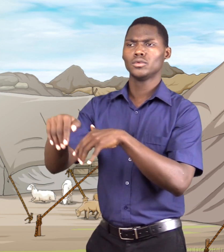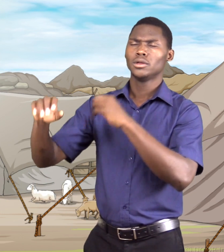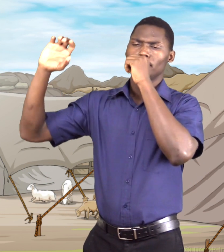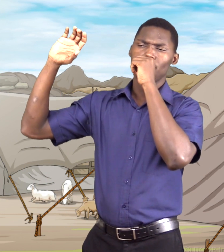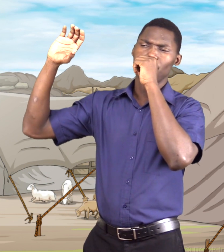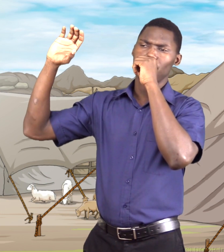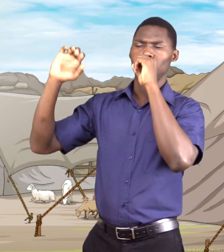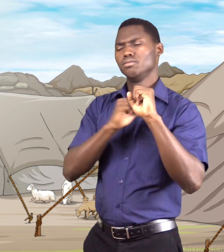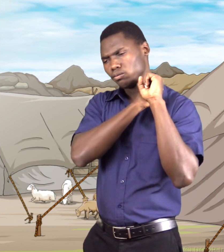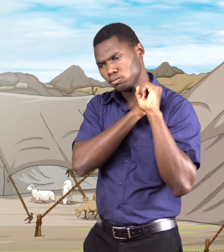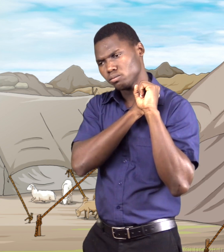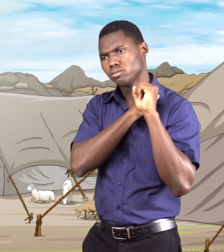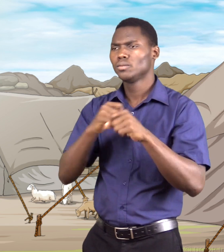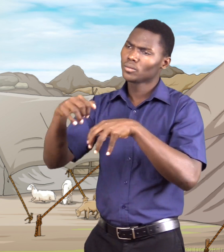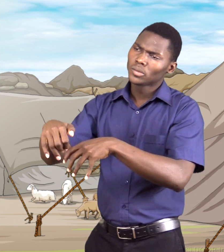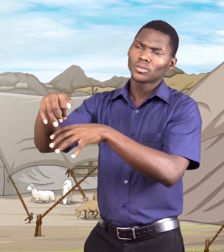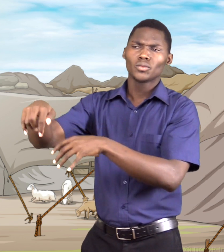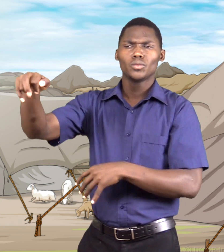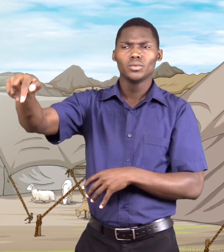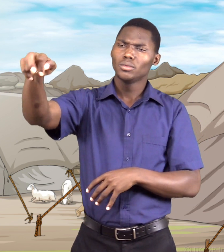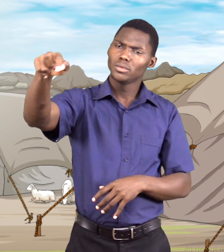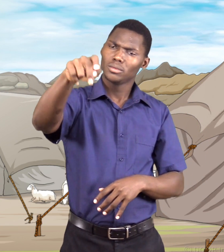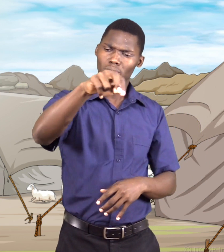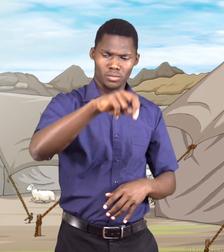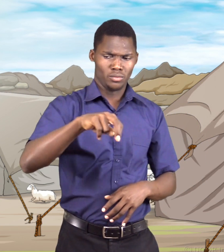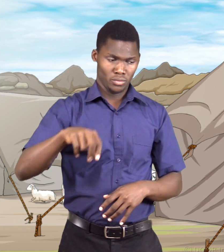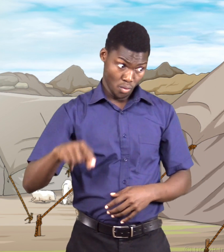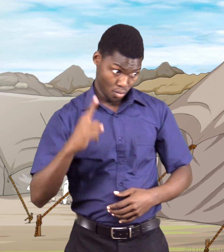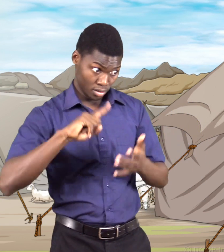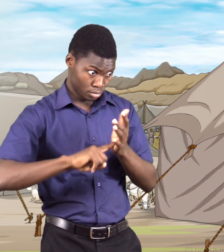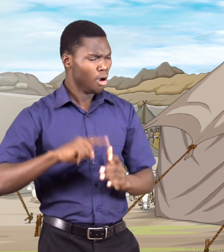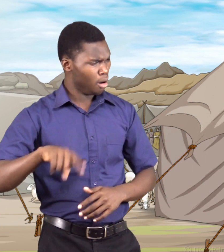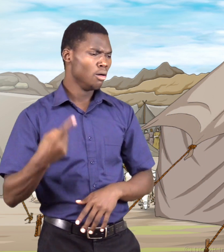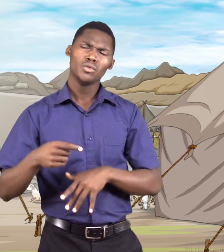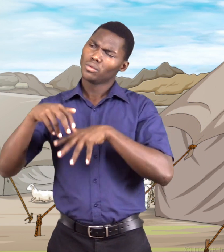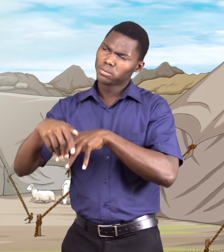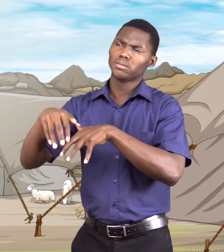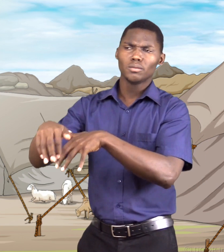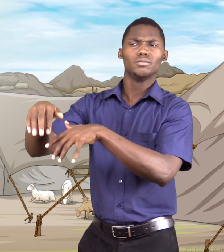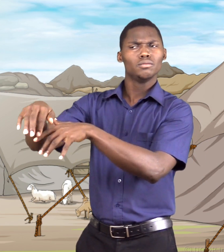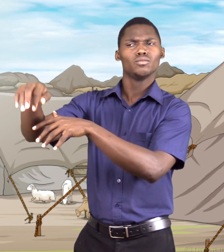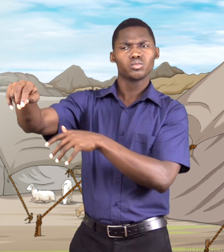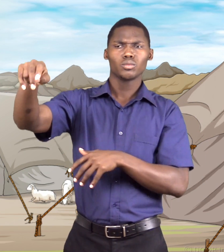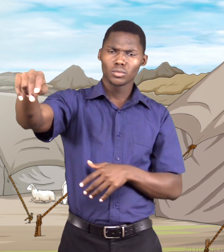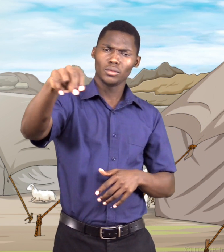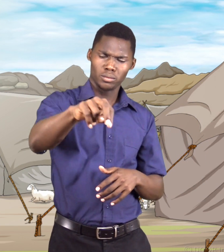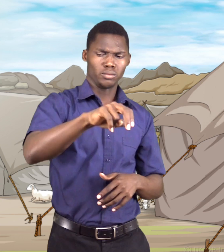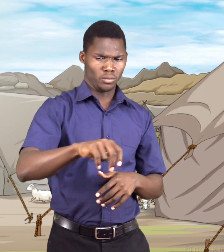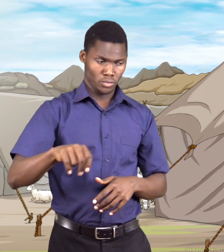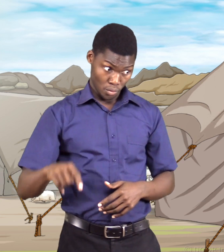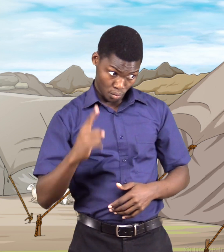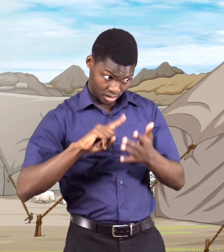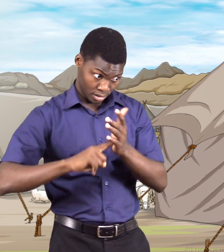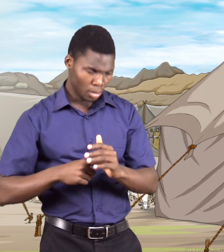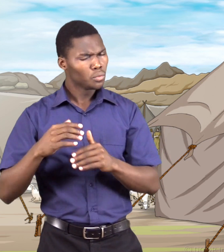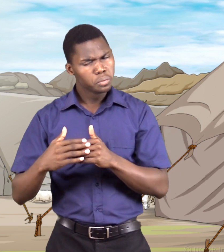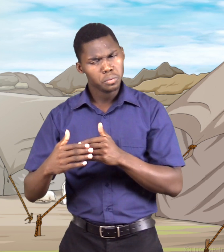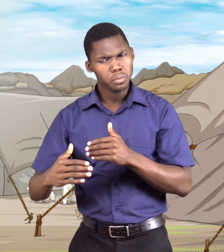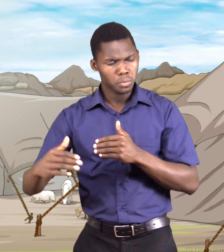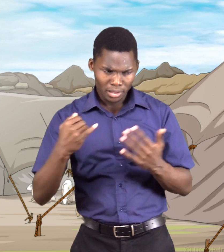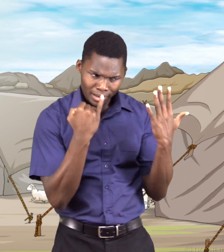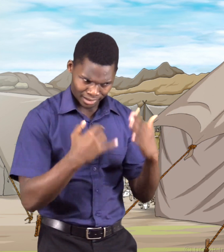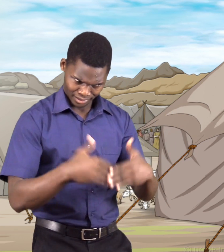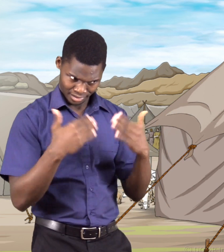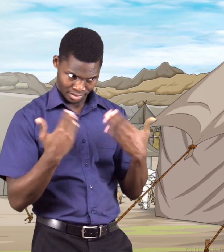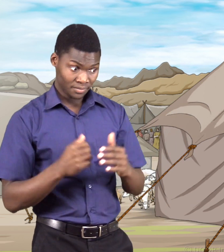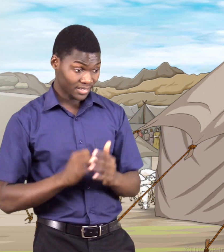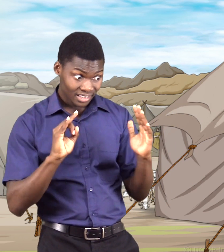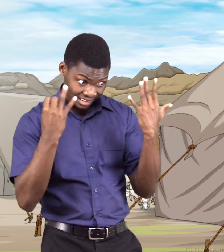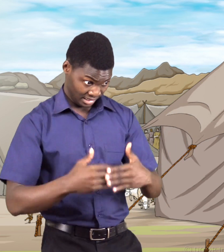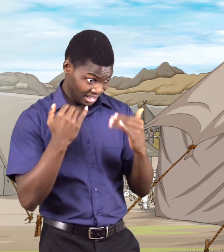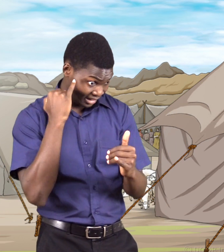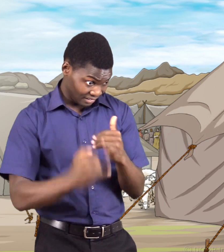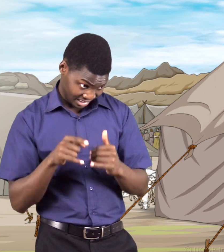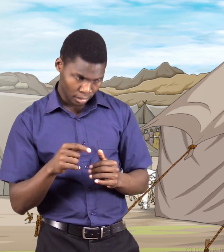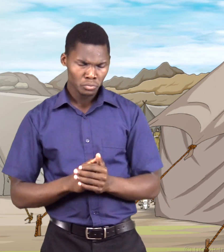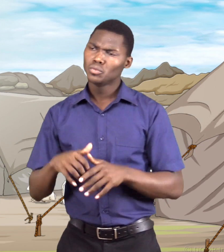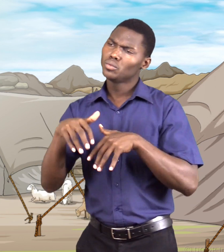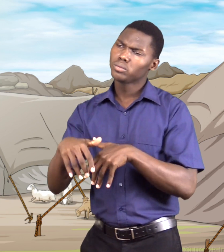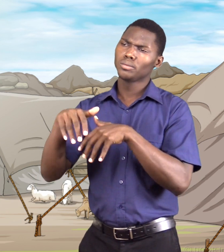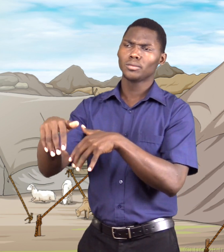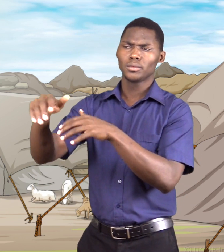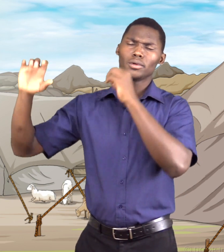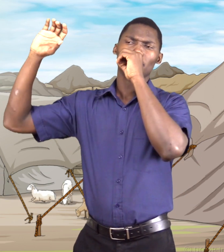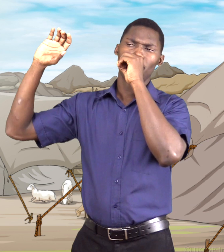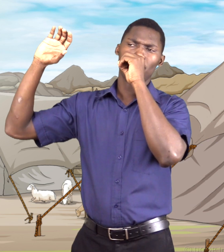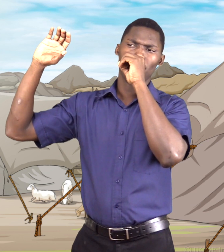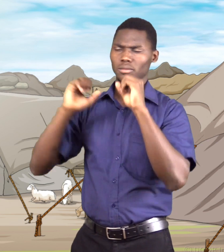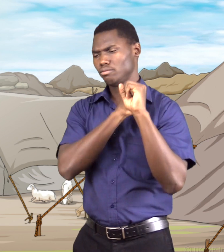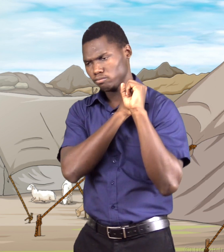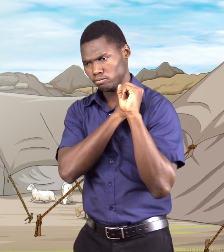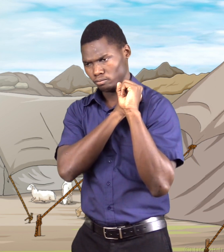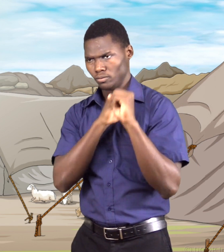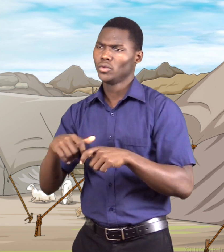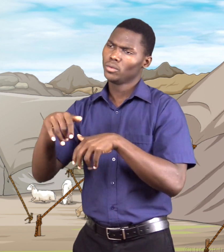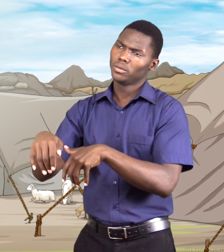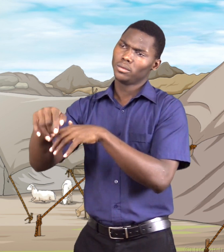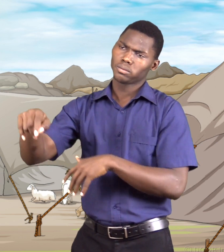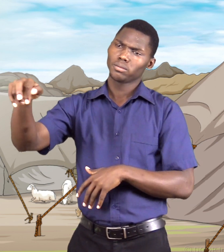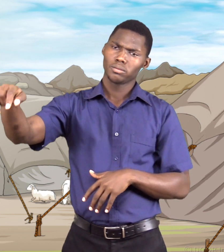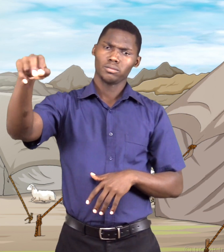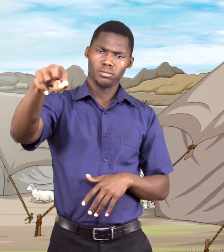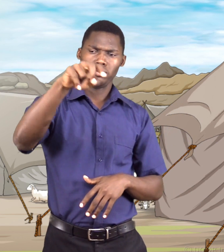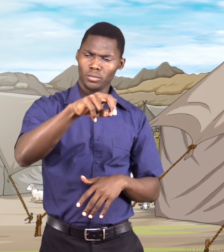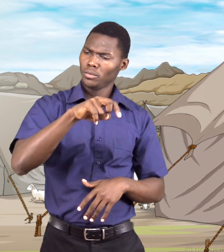Then on the seventh day, march around the city seven times, while the priests blow the horns.